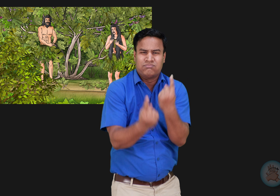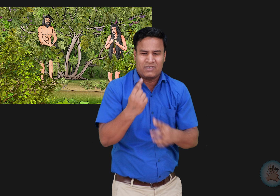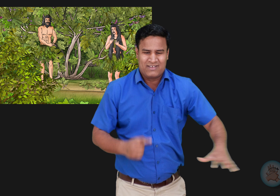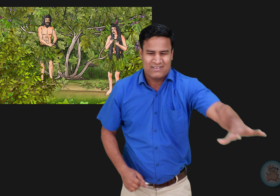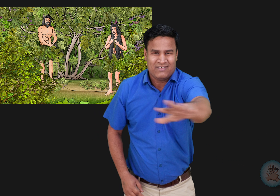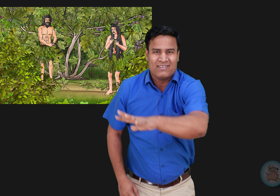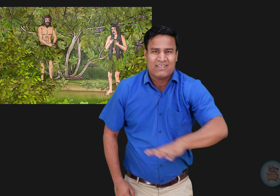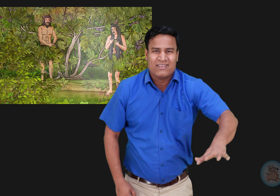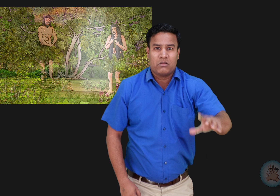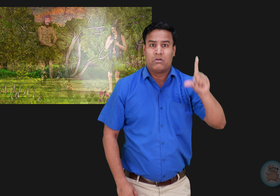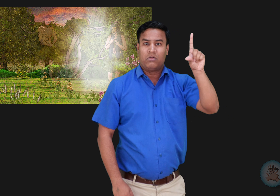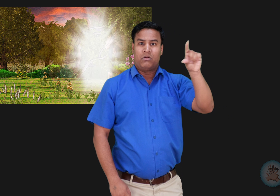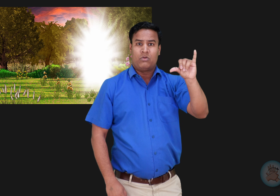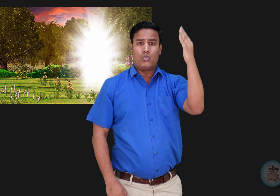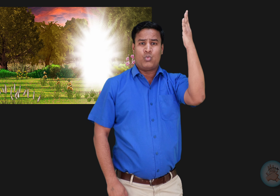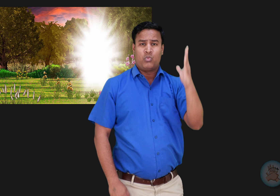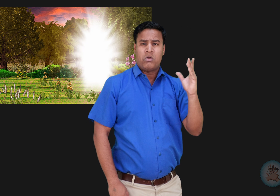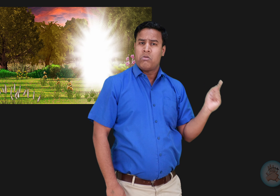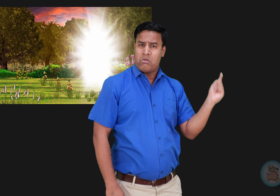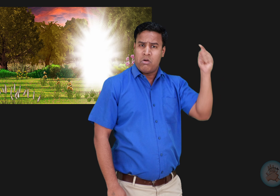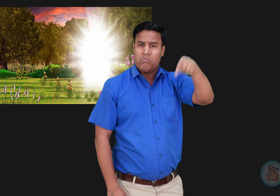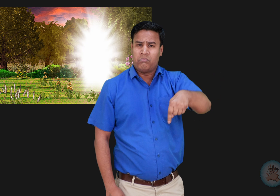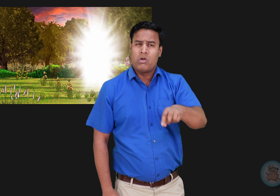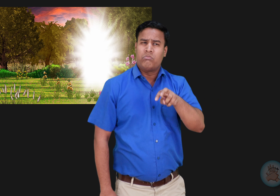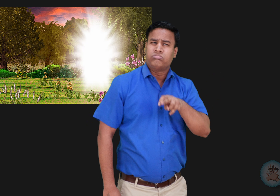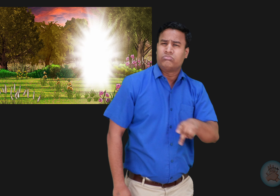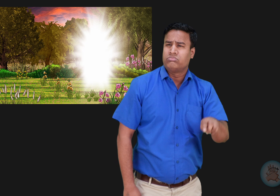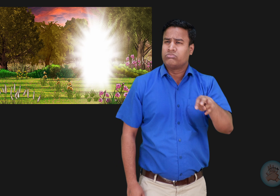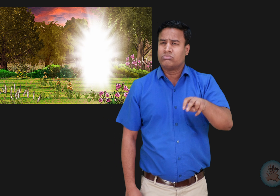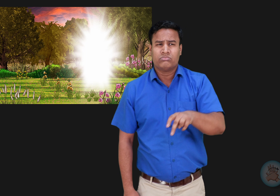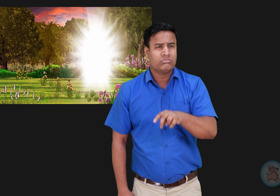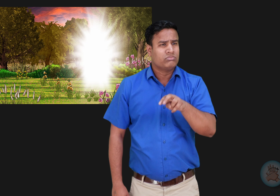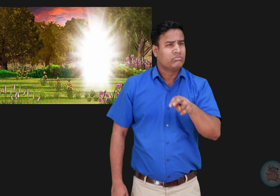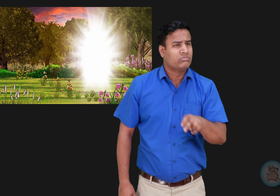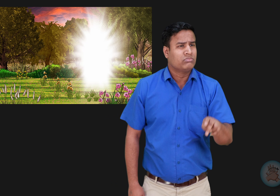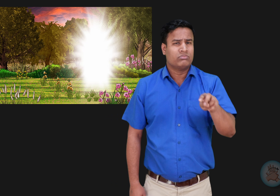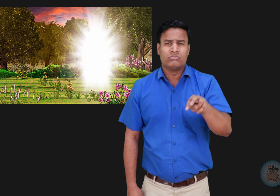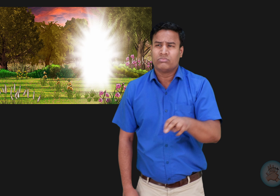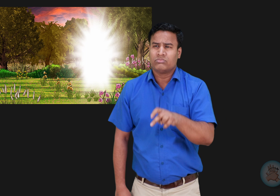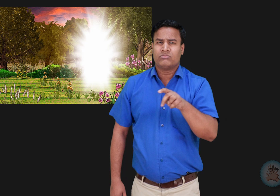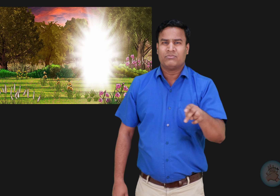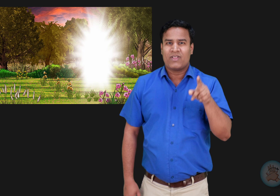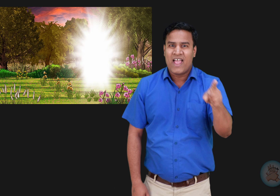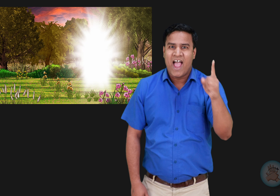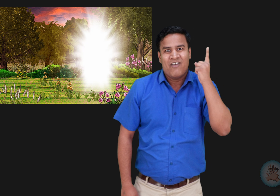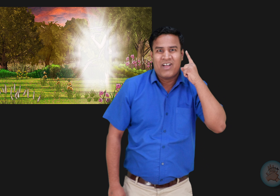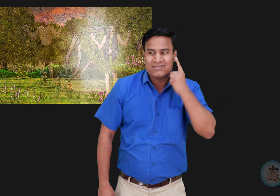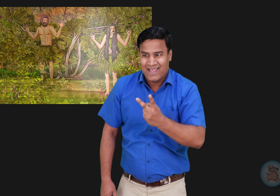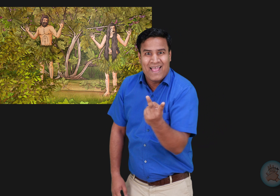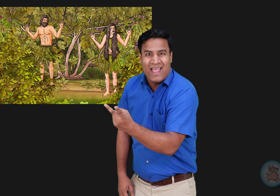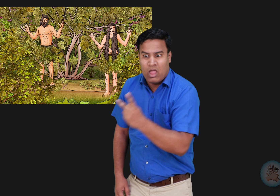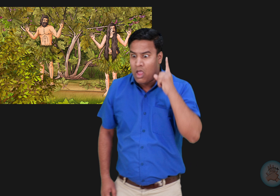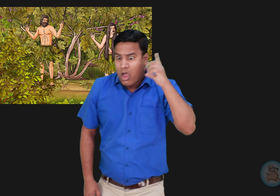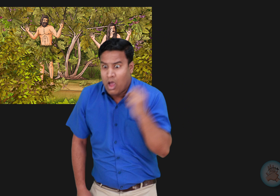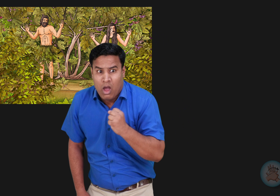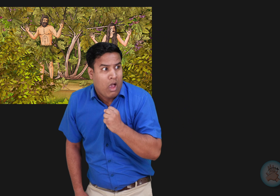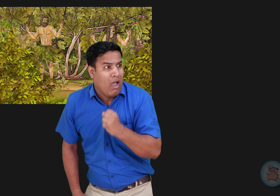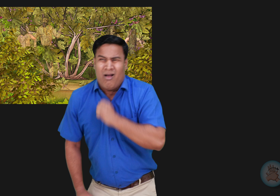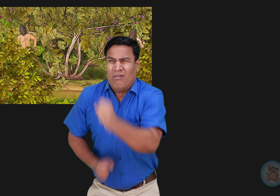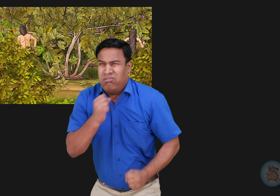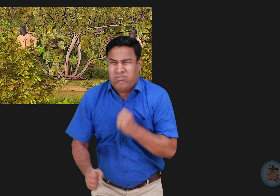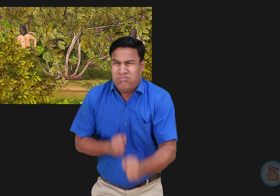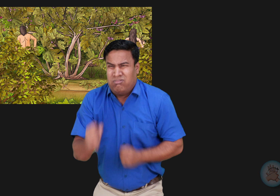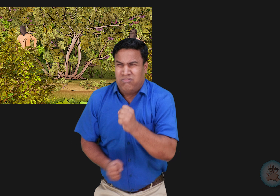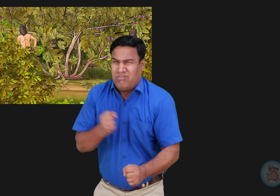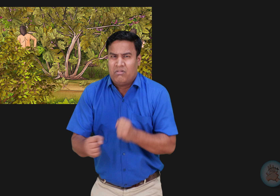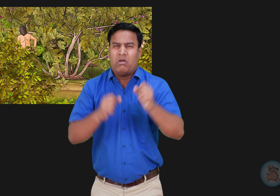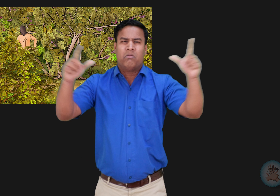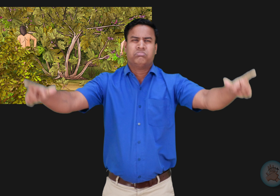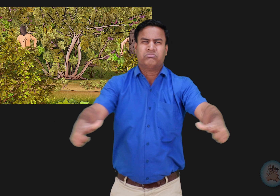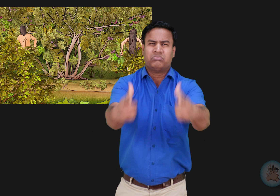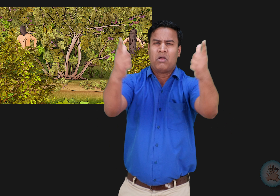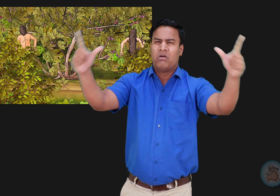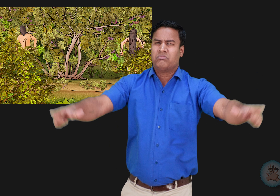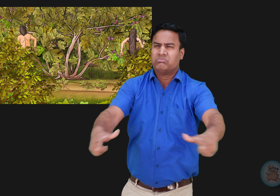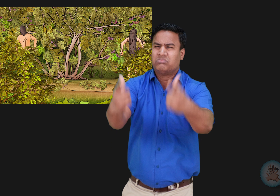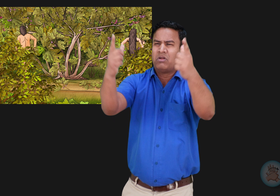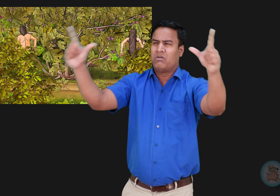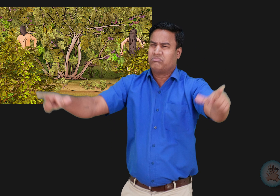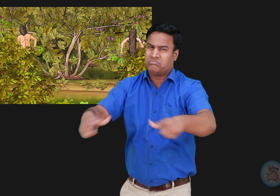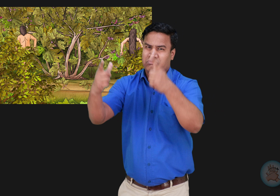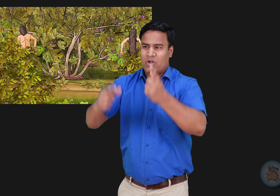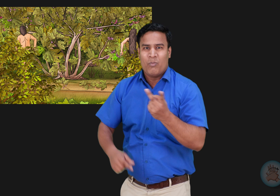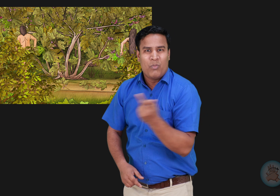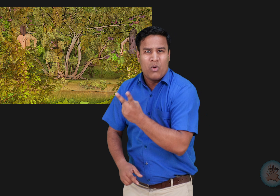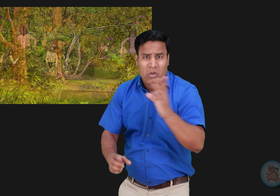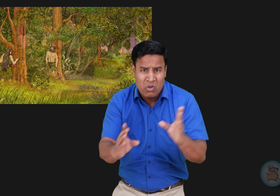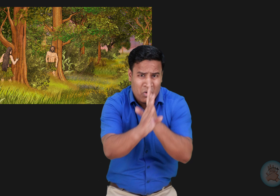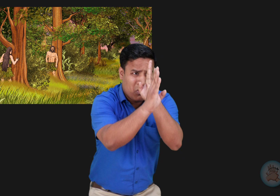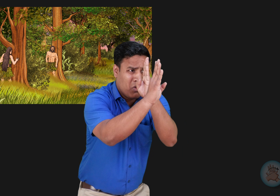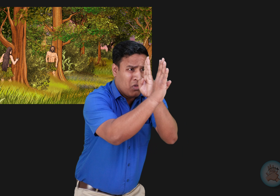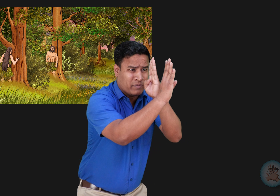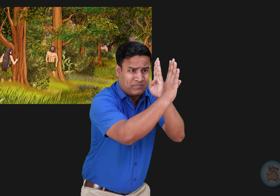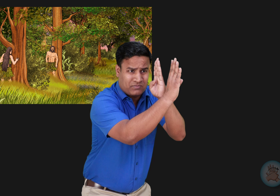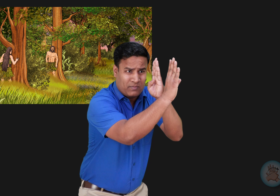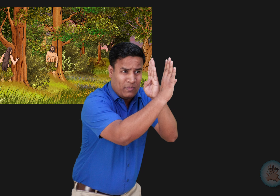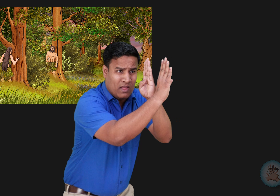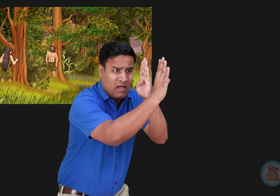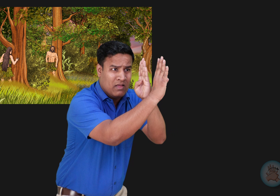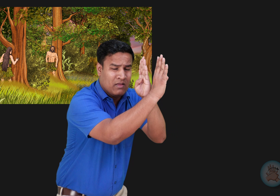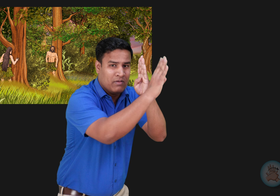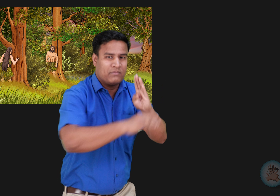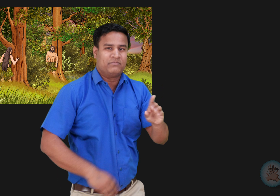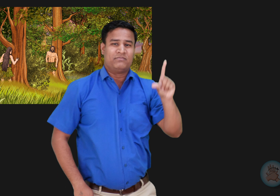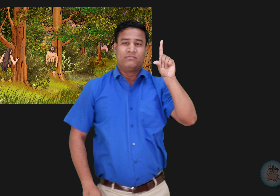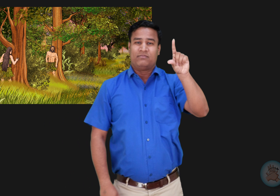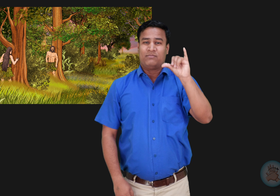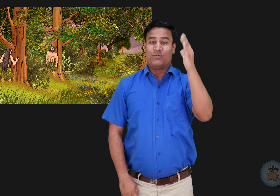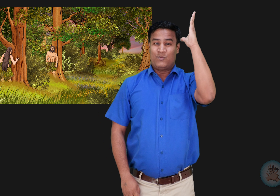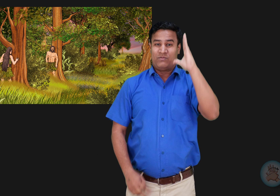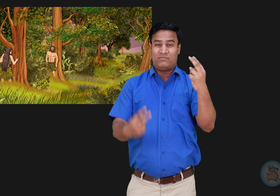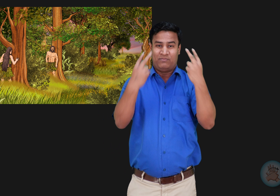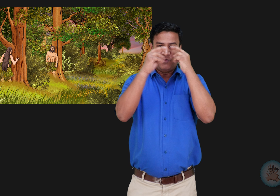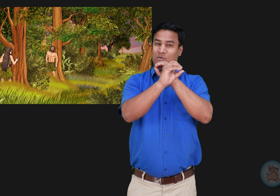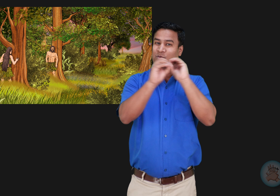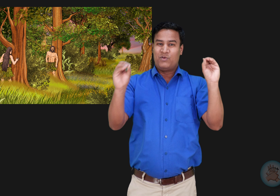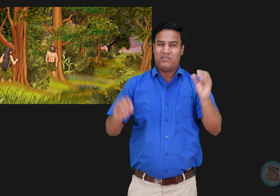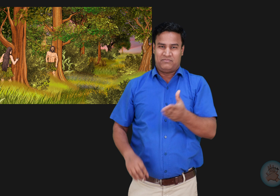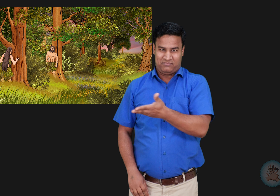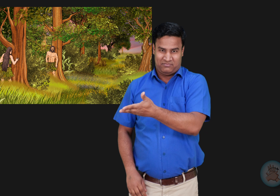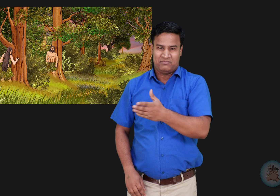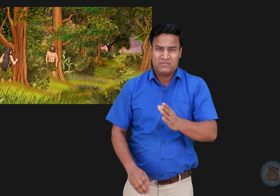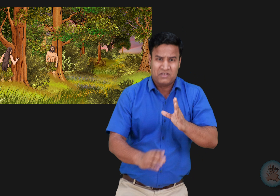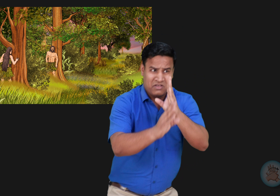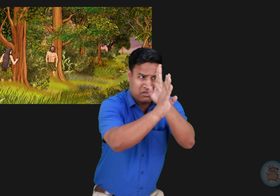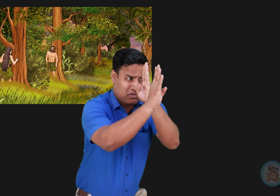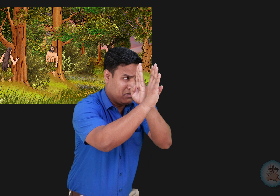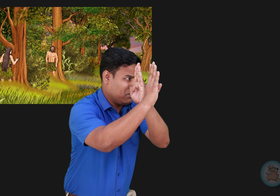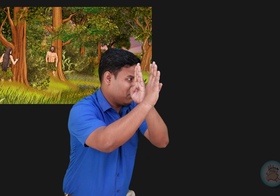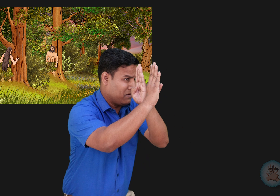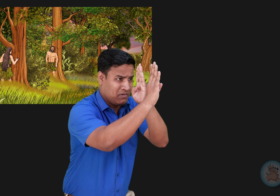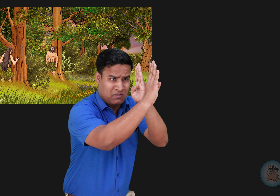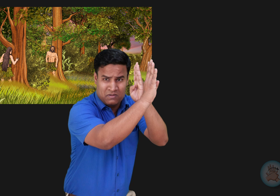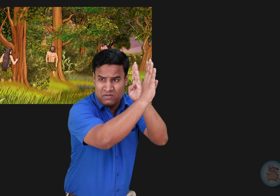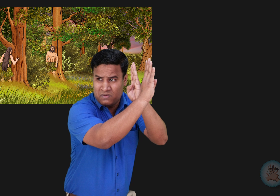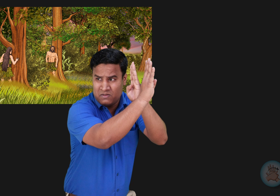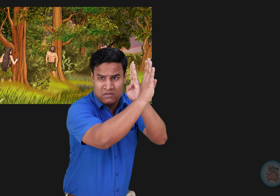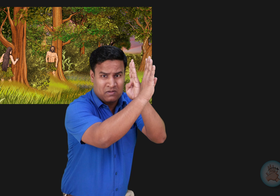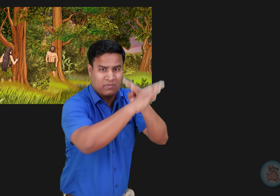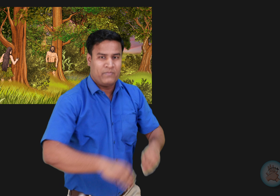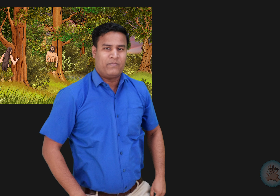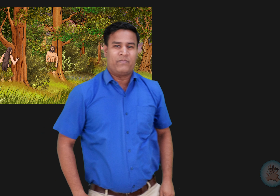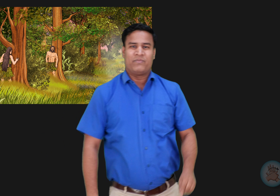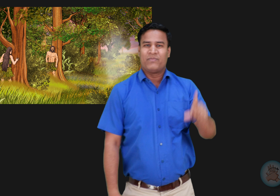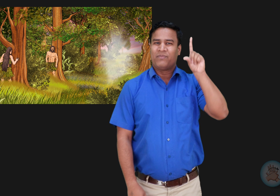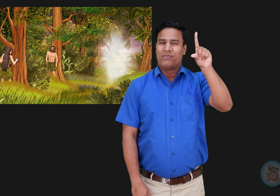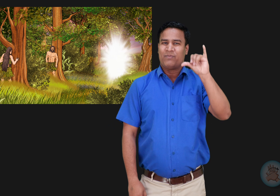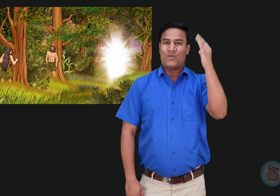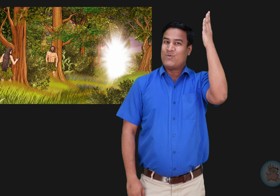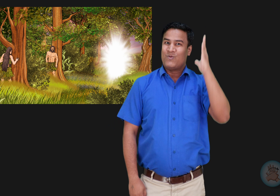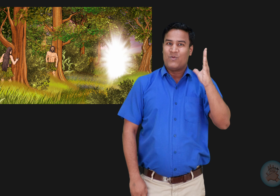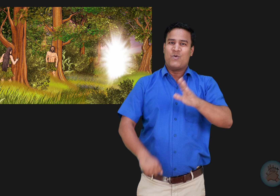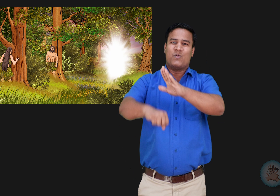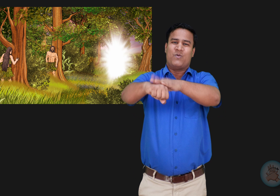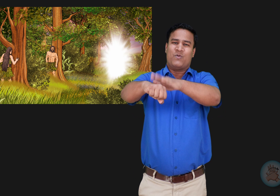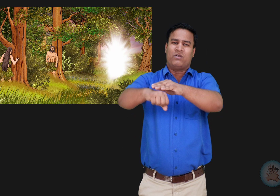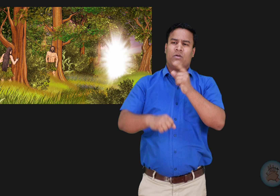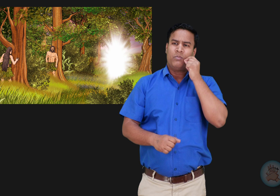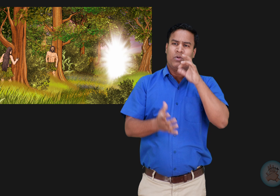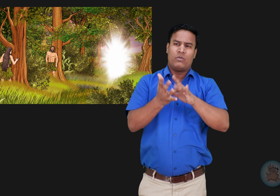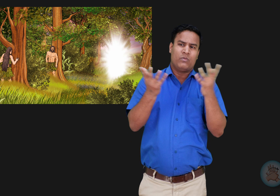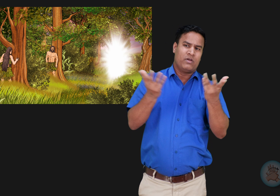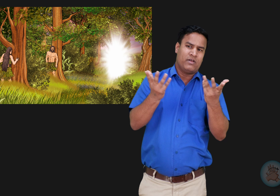Then the man and his wife heard the voice of the LORD God walking in the garden in the breeze of the day, and they hid themselves from the presence of the LORD God among the trees of the garden.